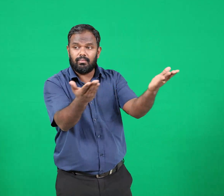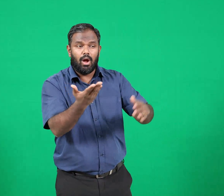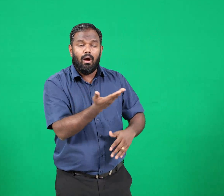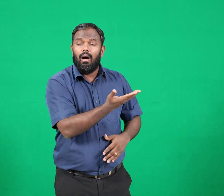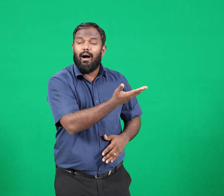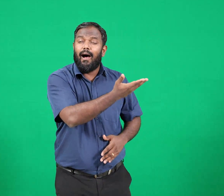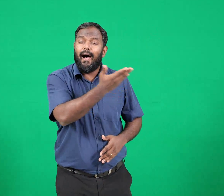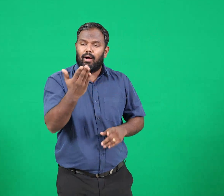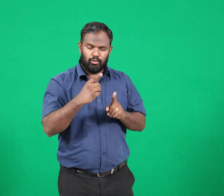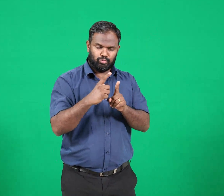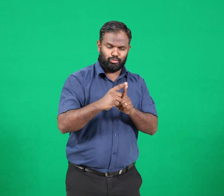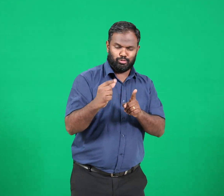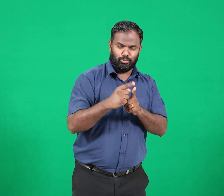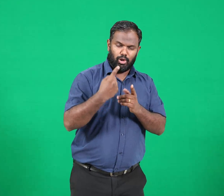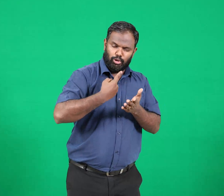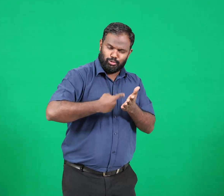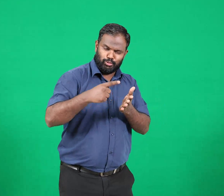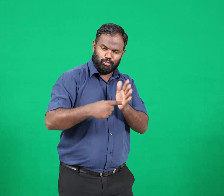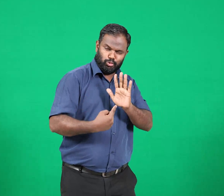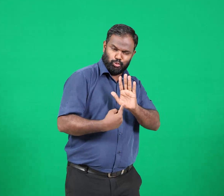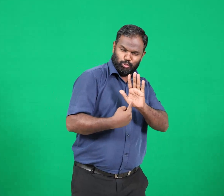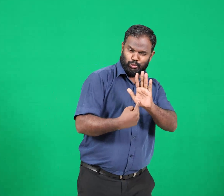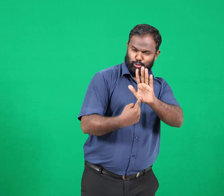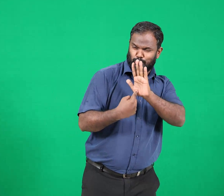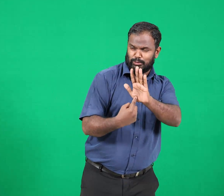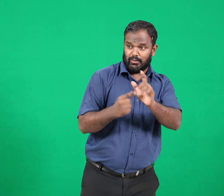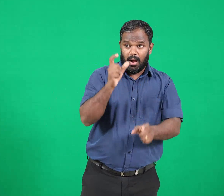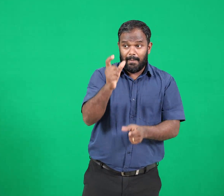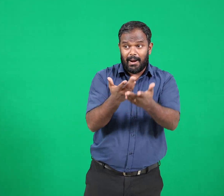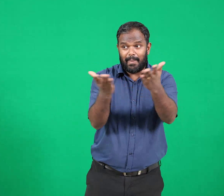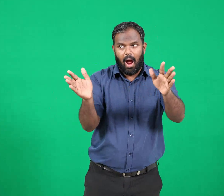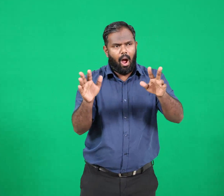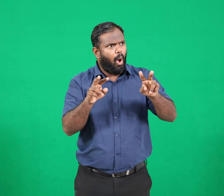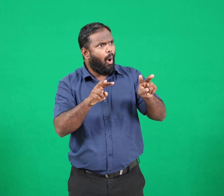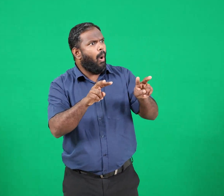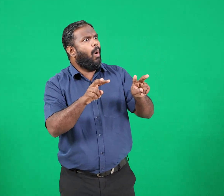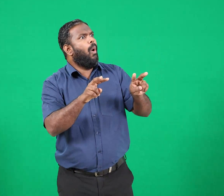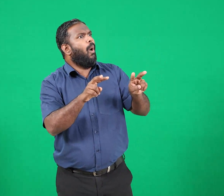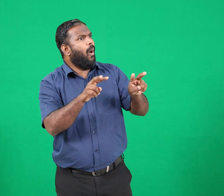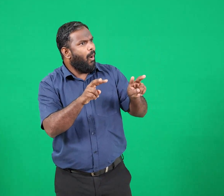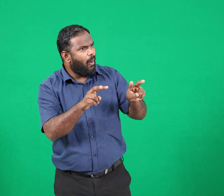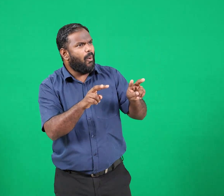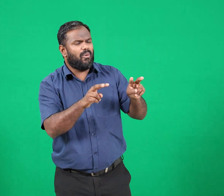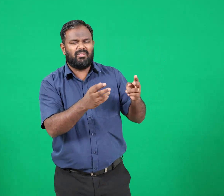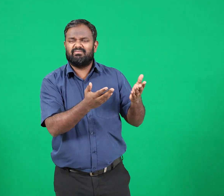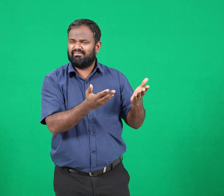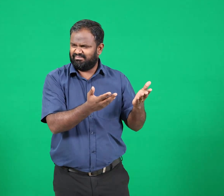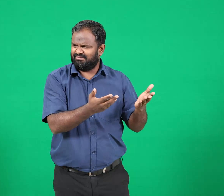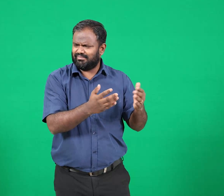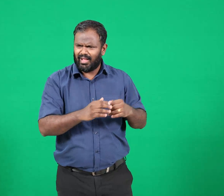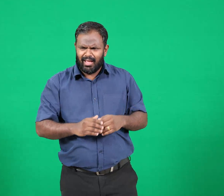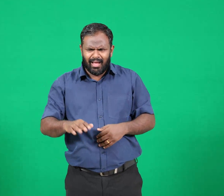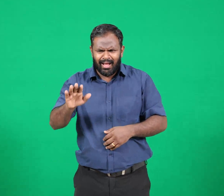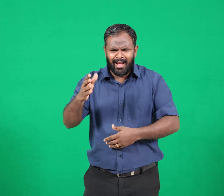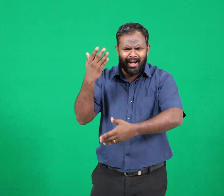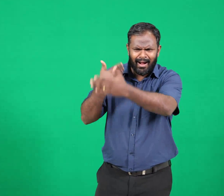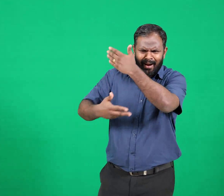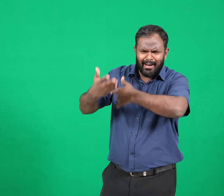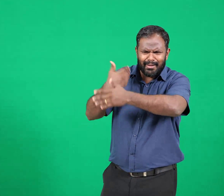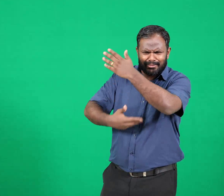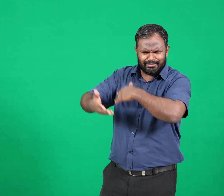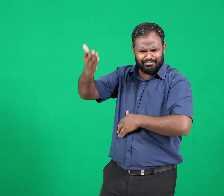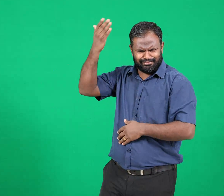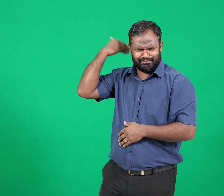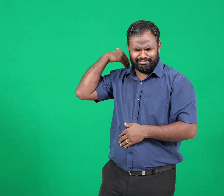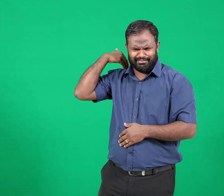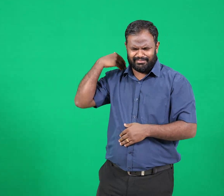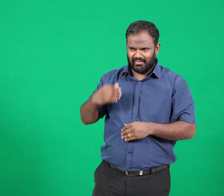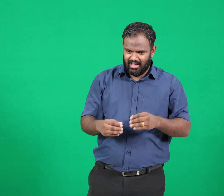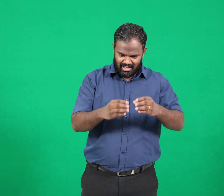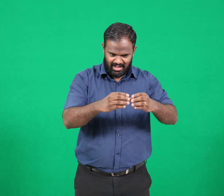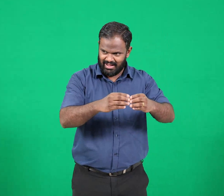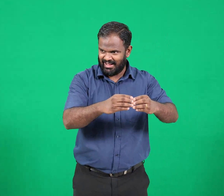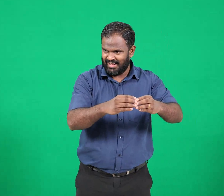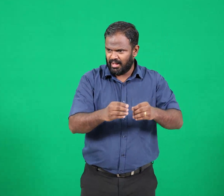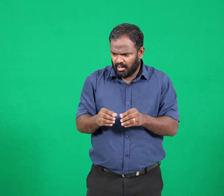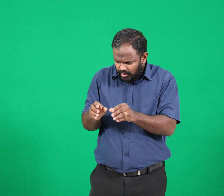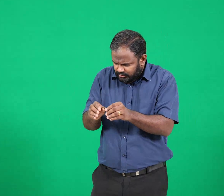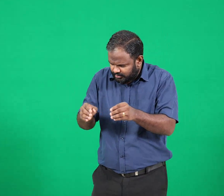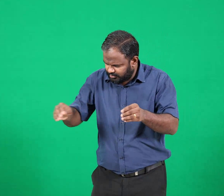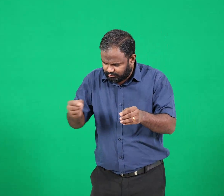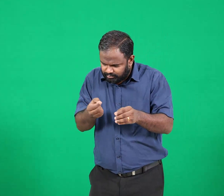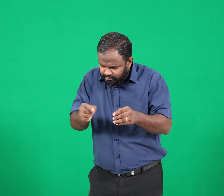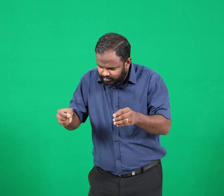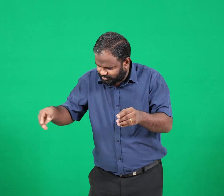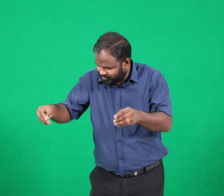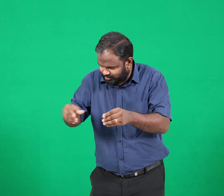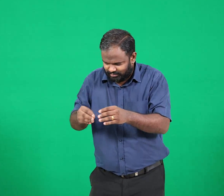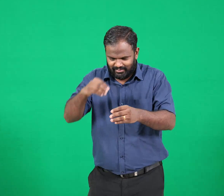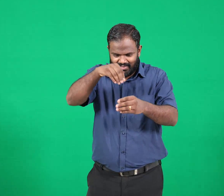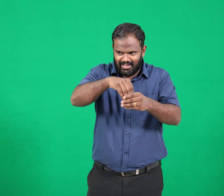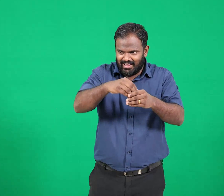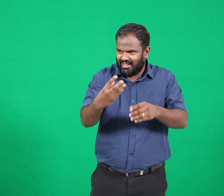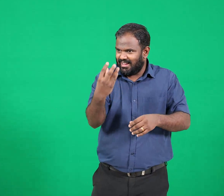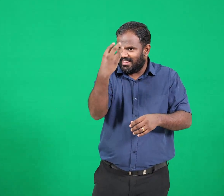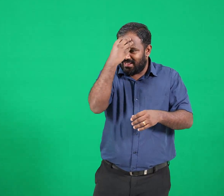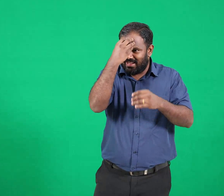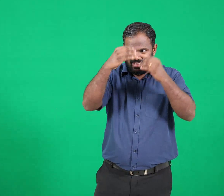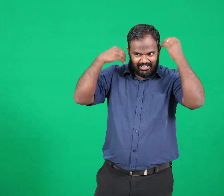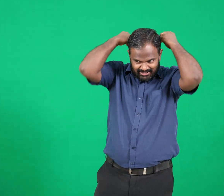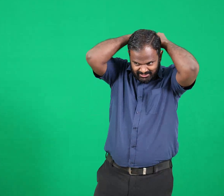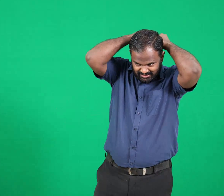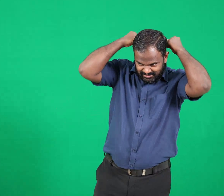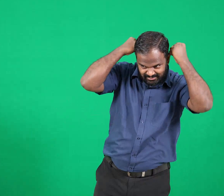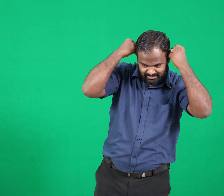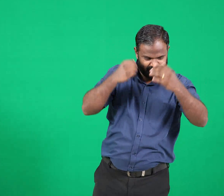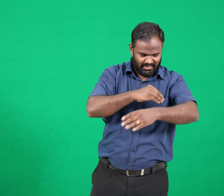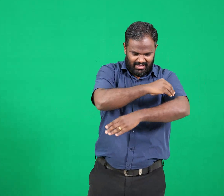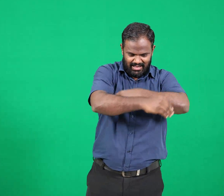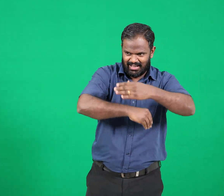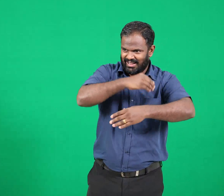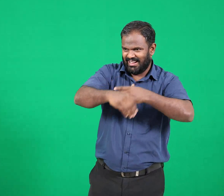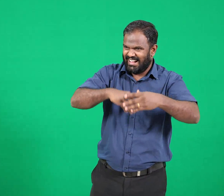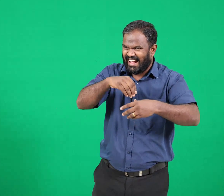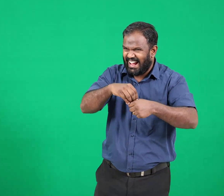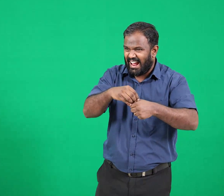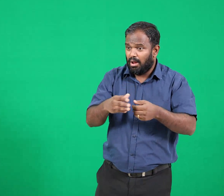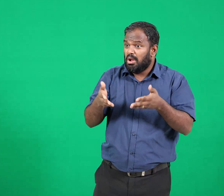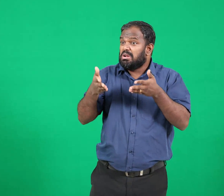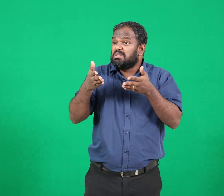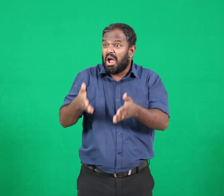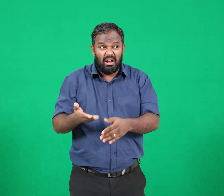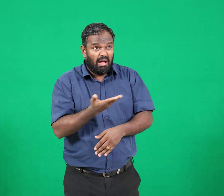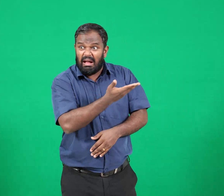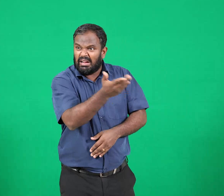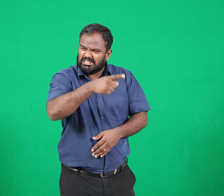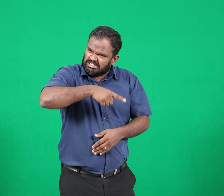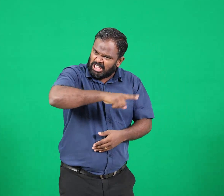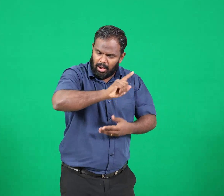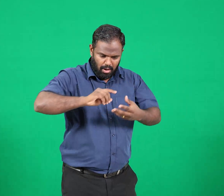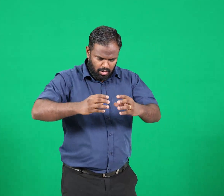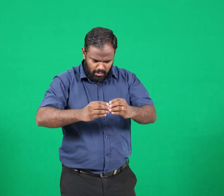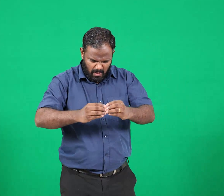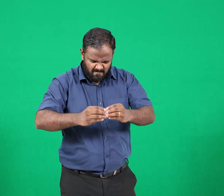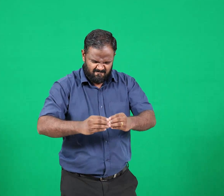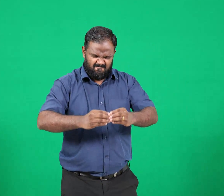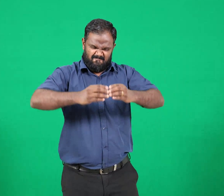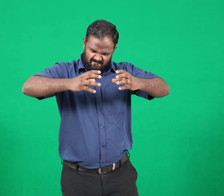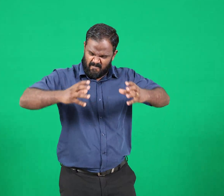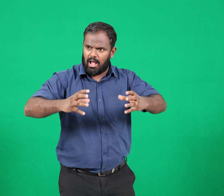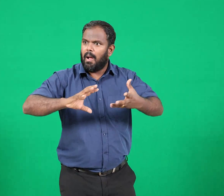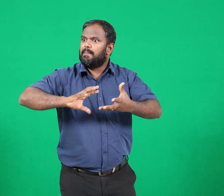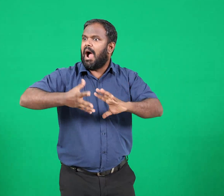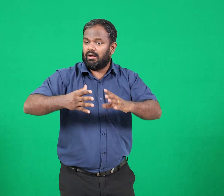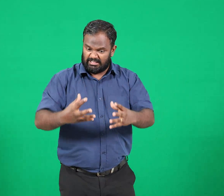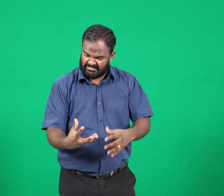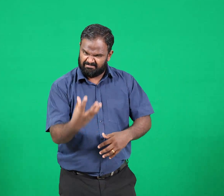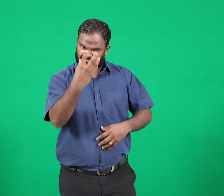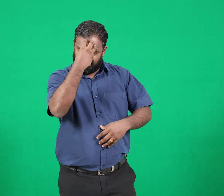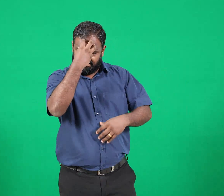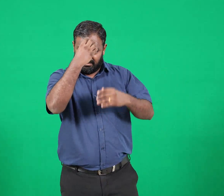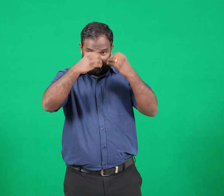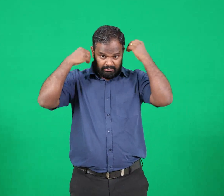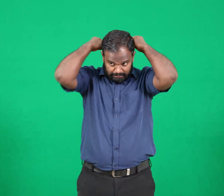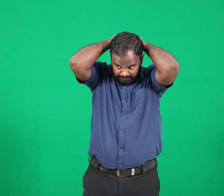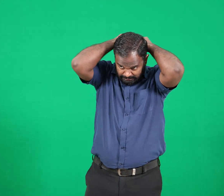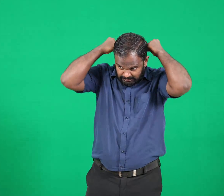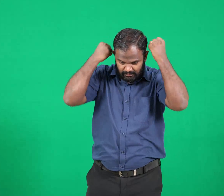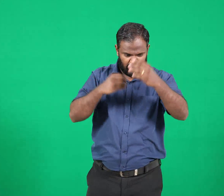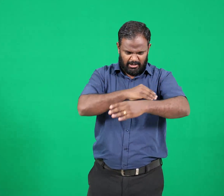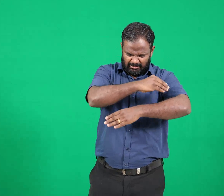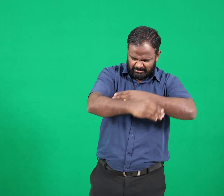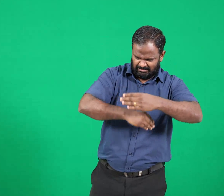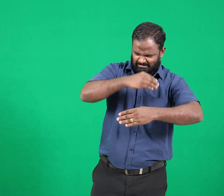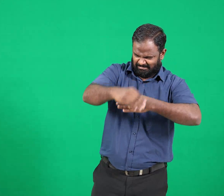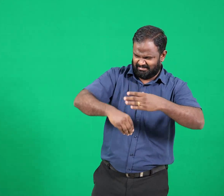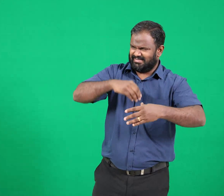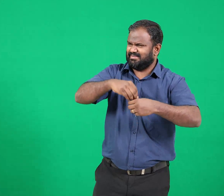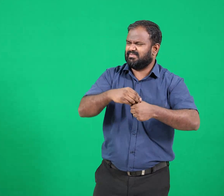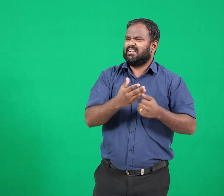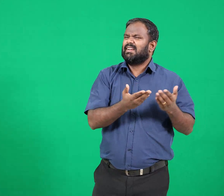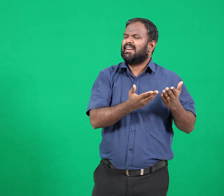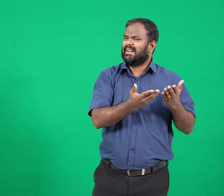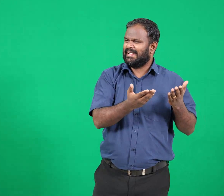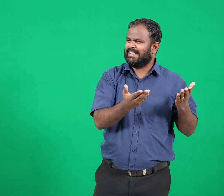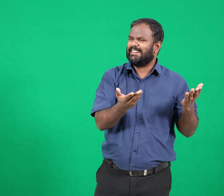They broaden their phylacteries and lengthen their tassels.